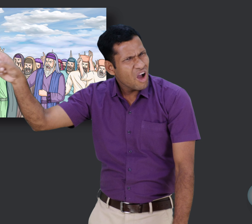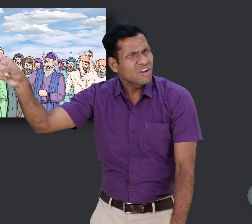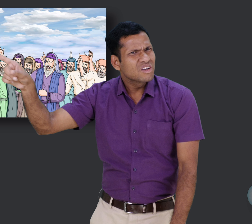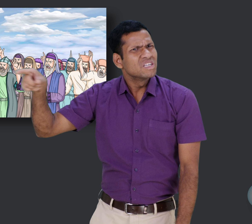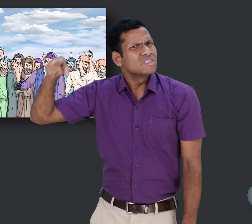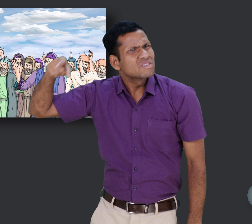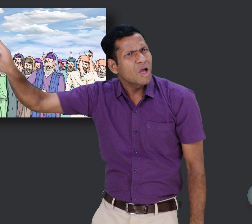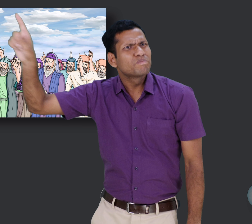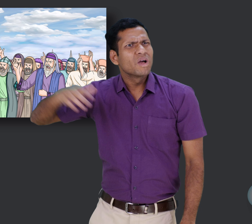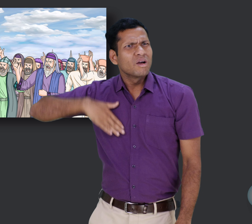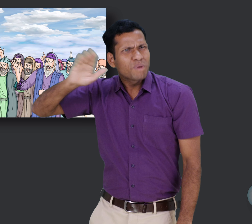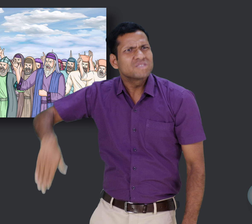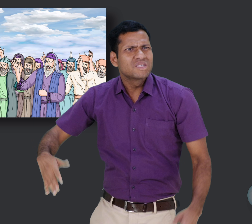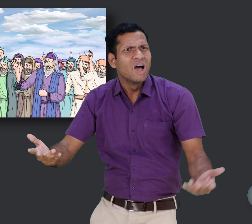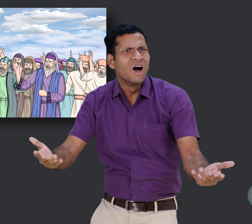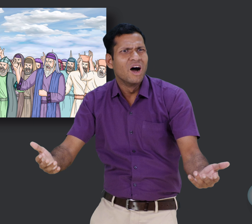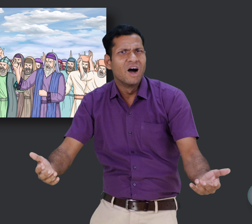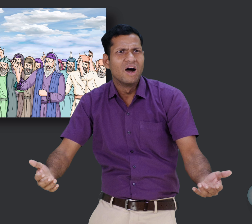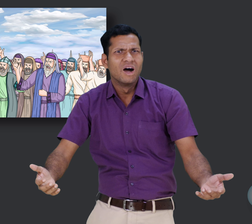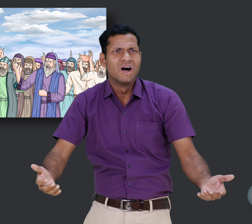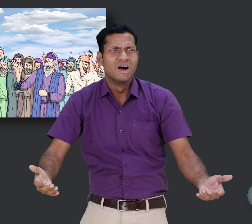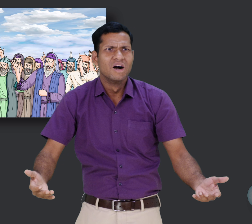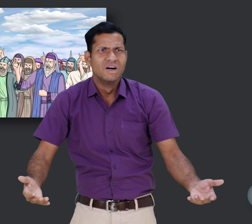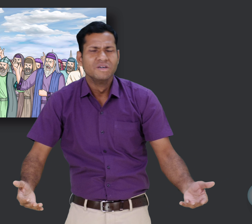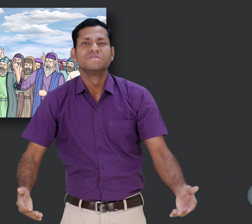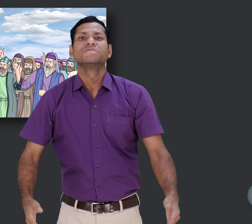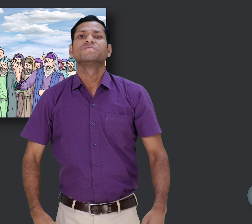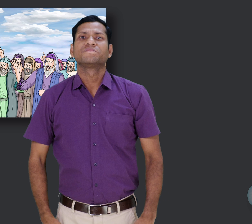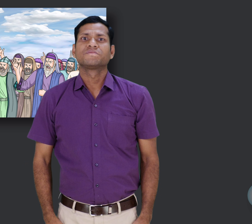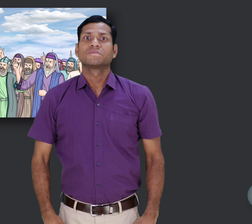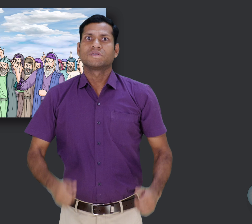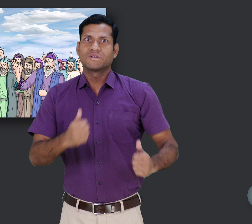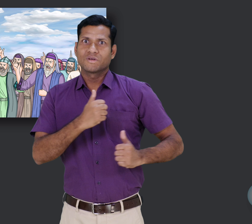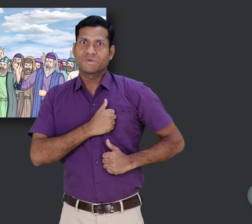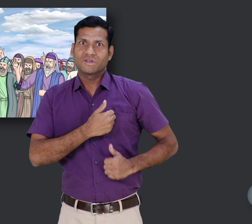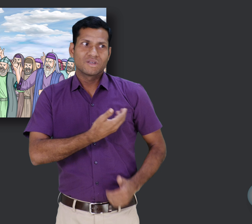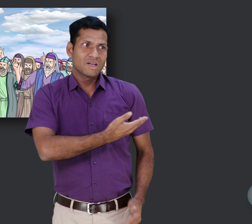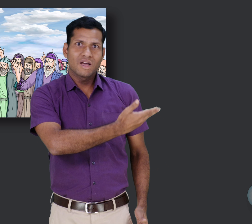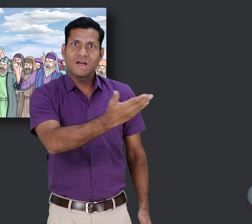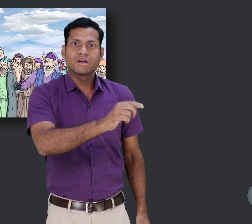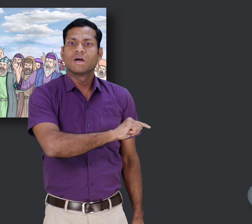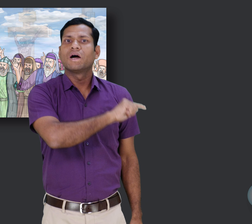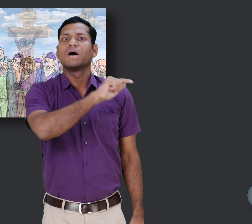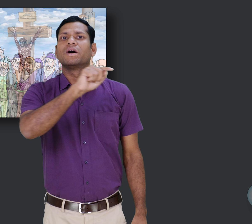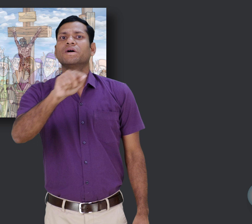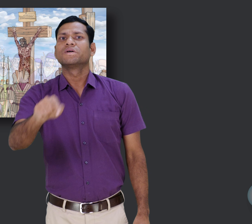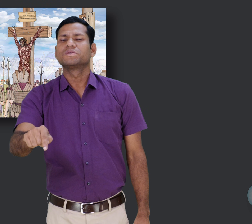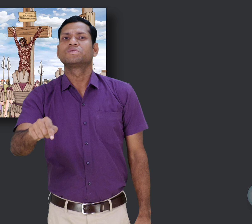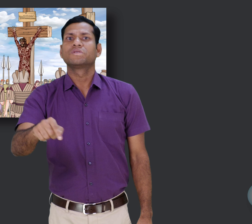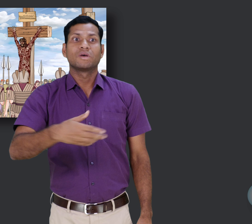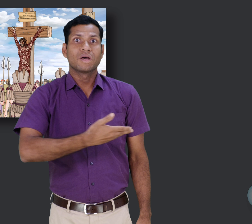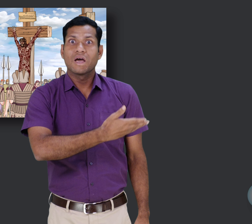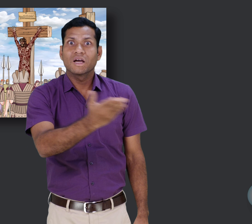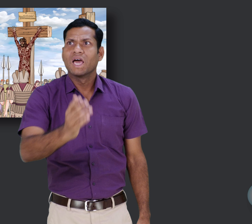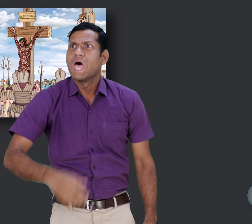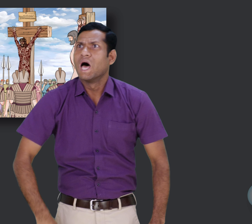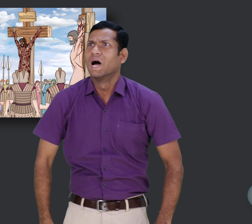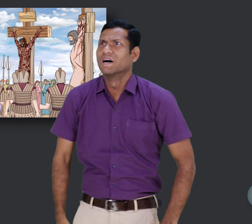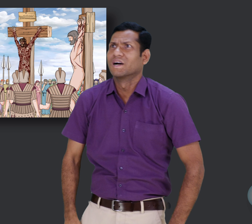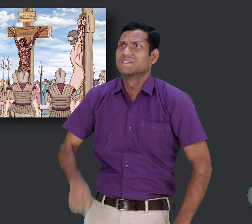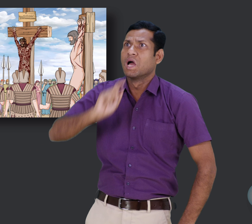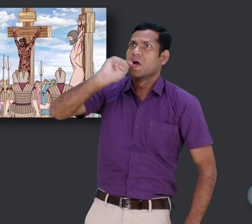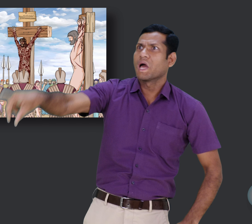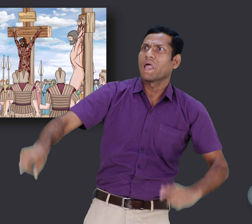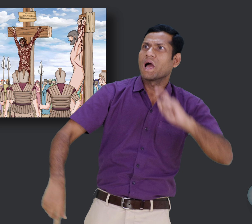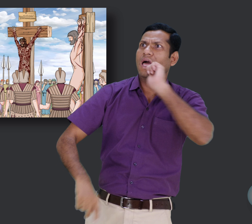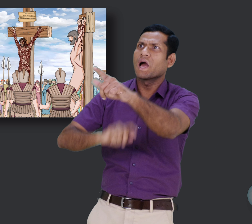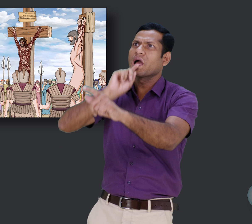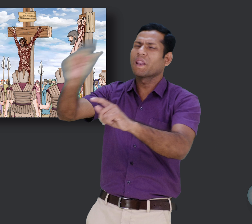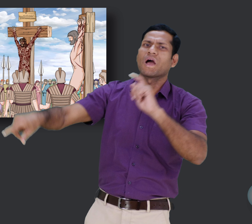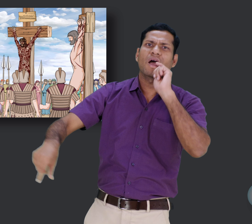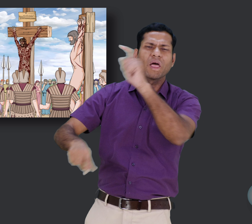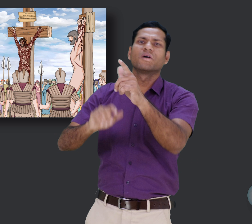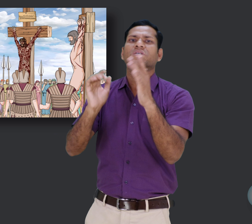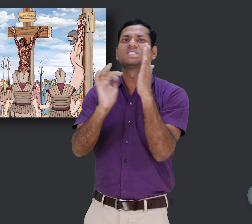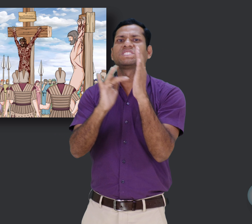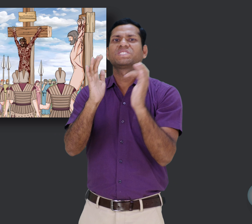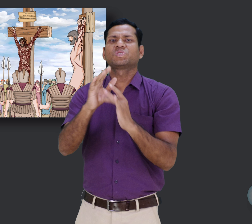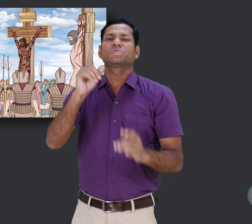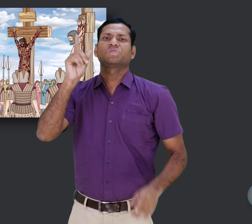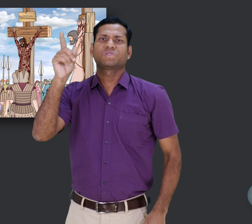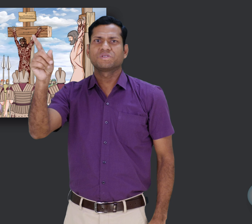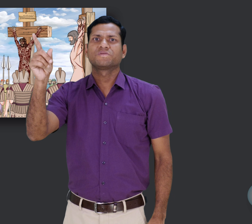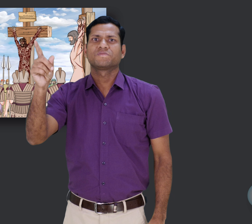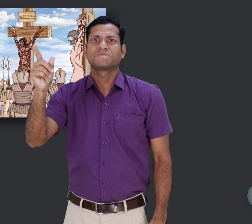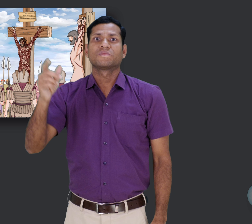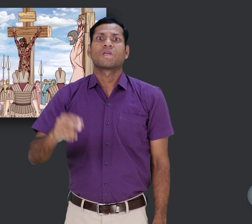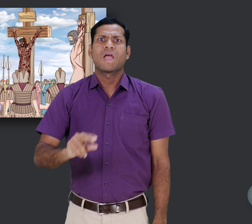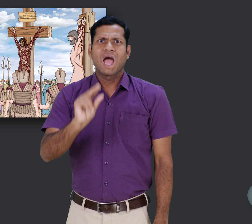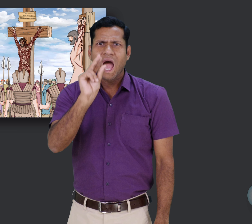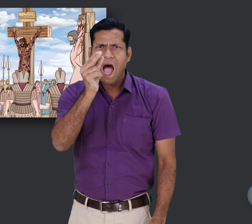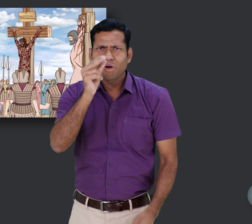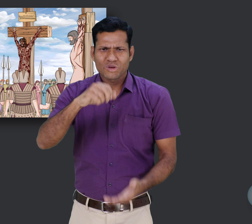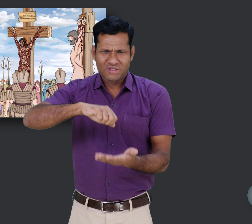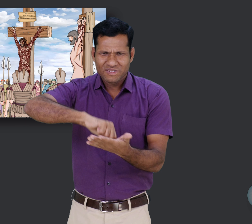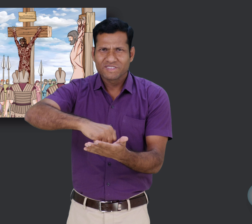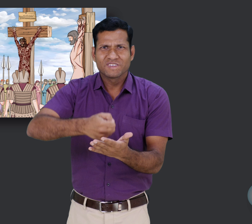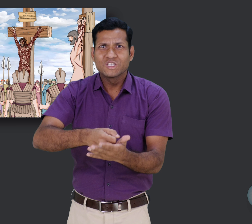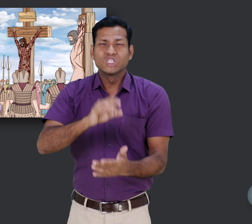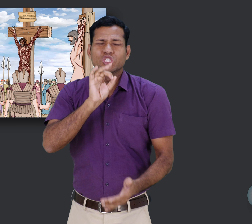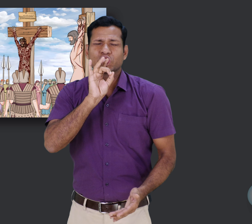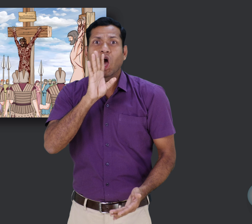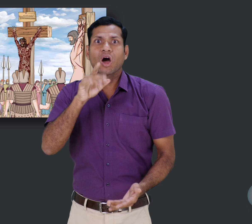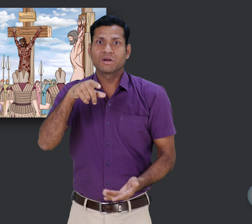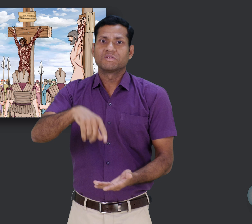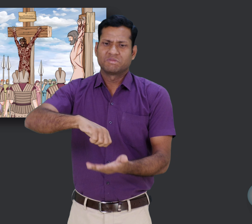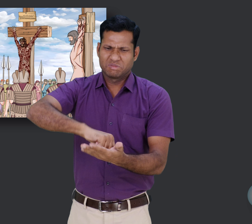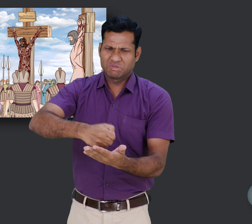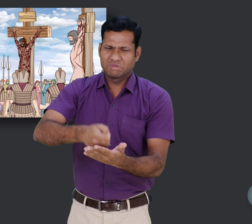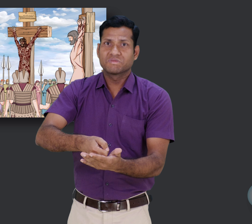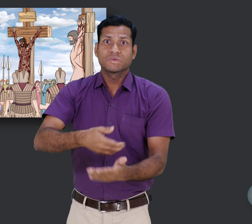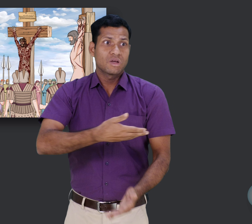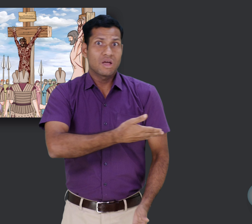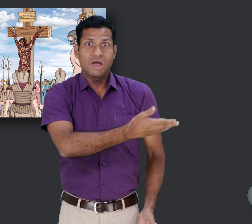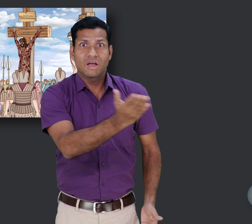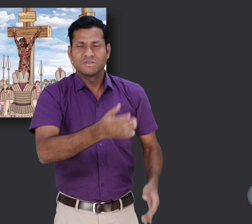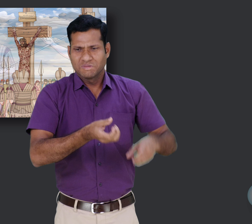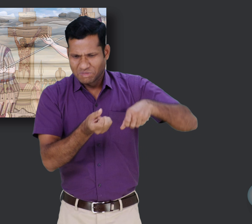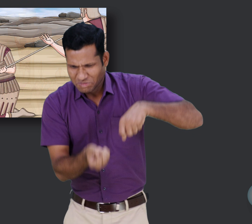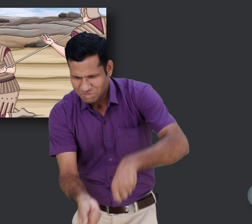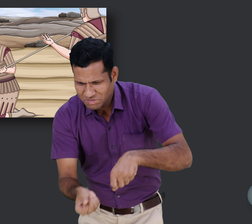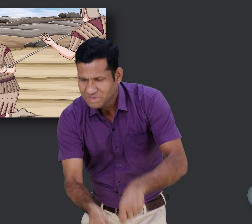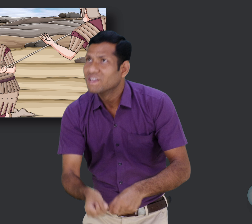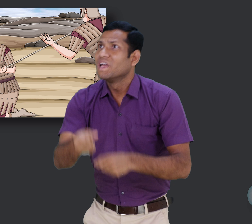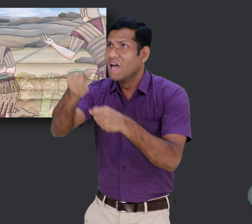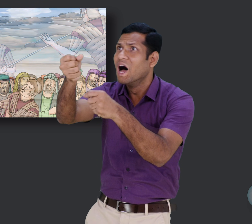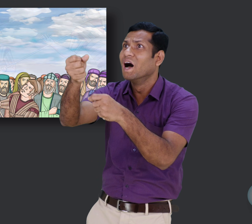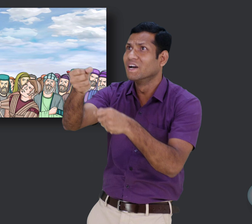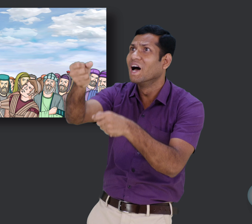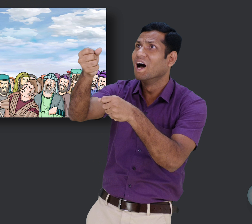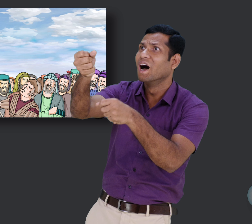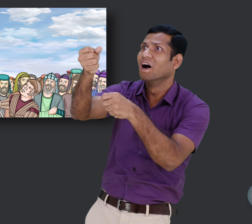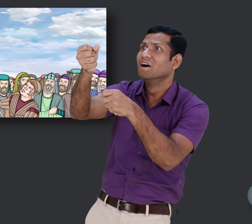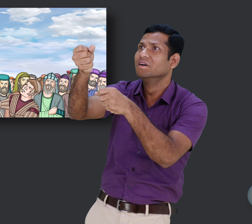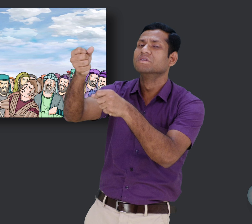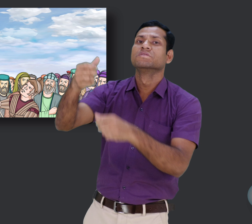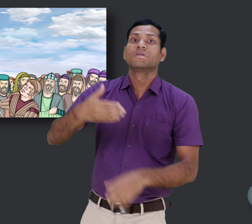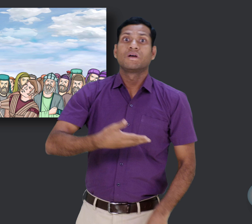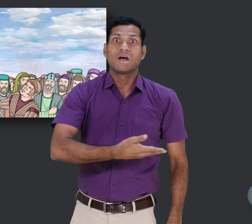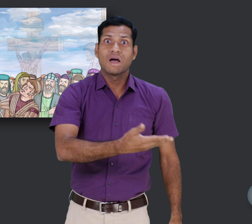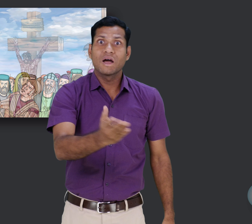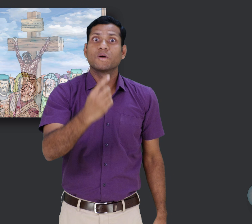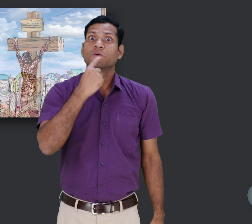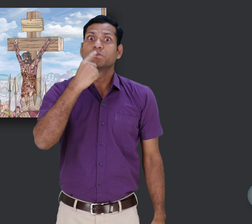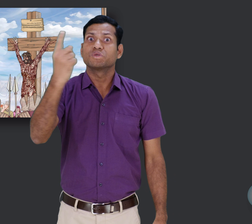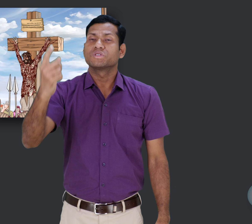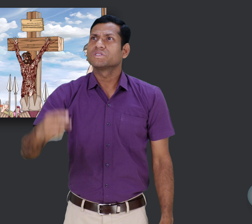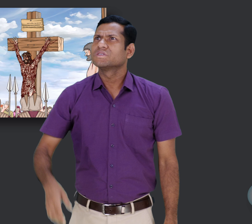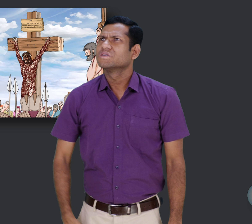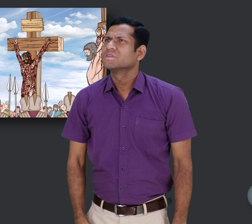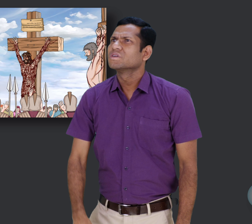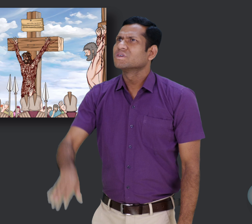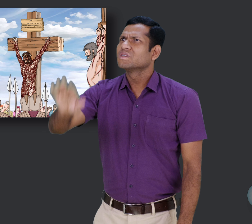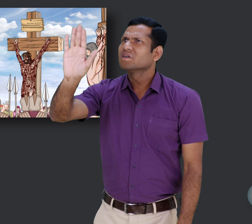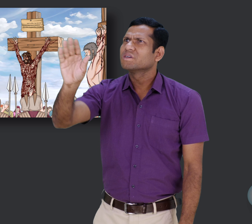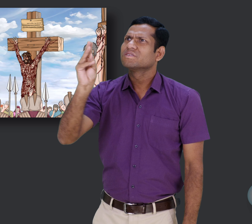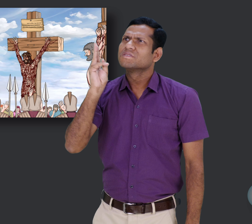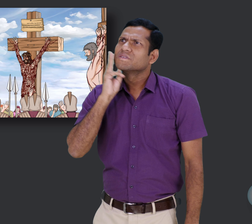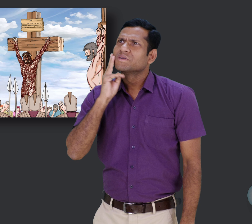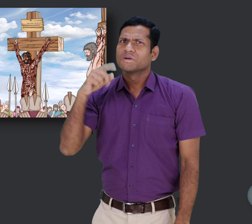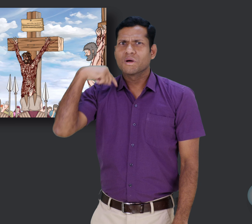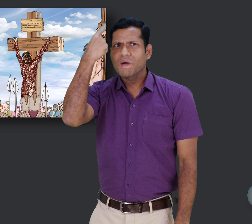The soldiers also mocked Him and came up to offer Him sour wine.